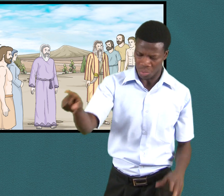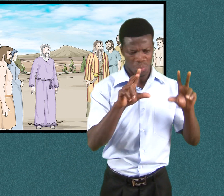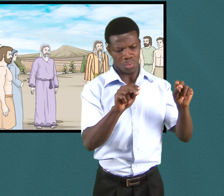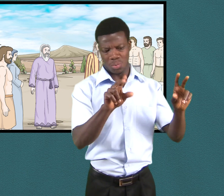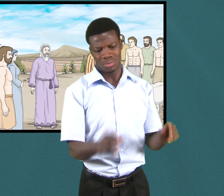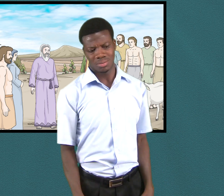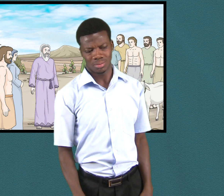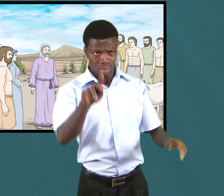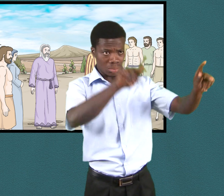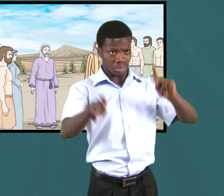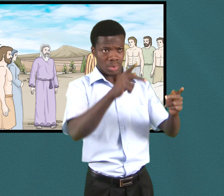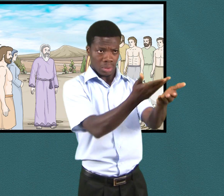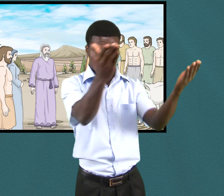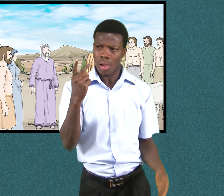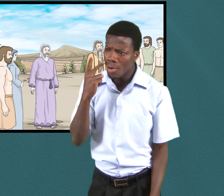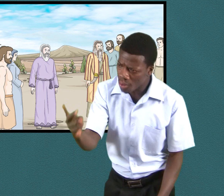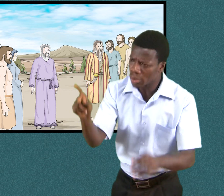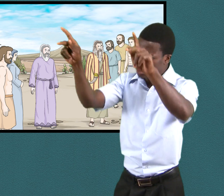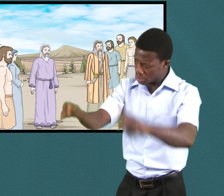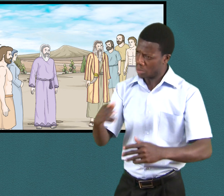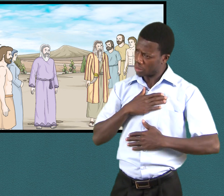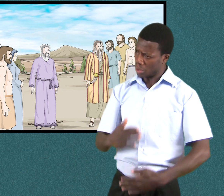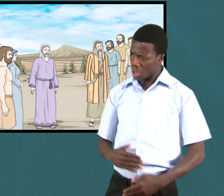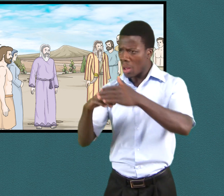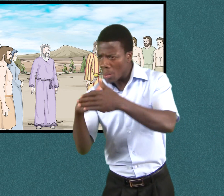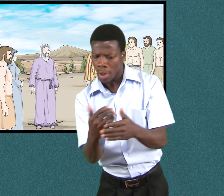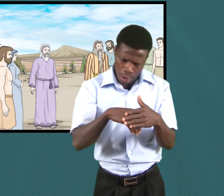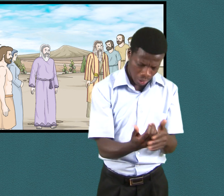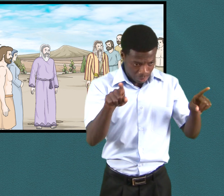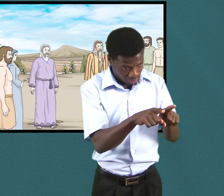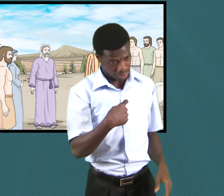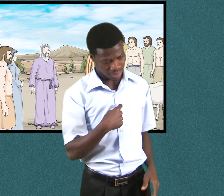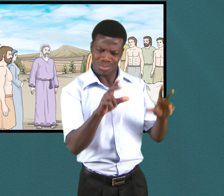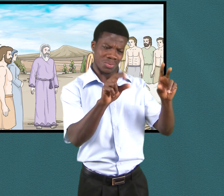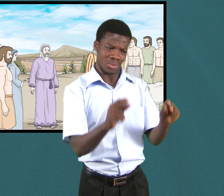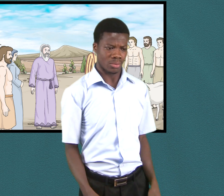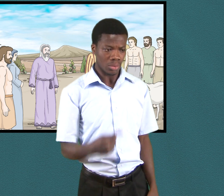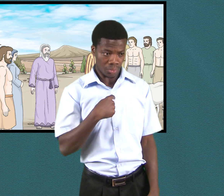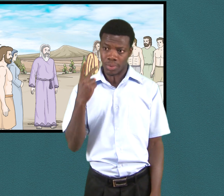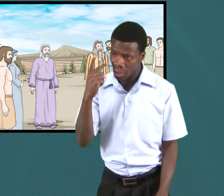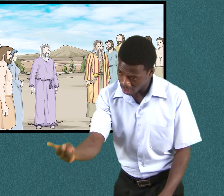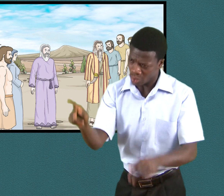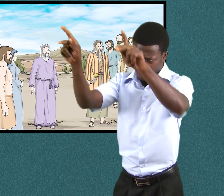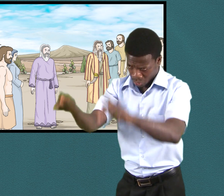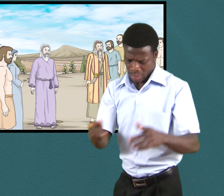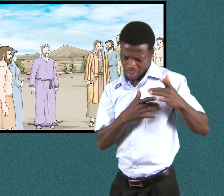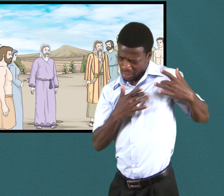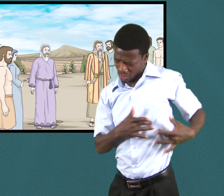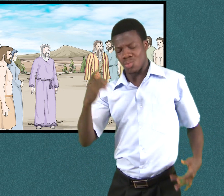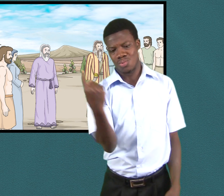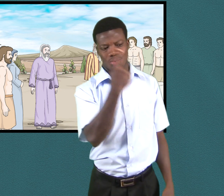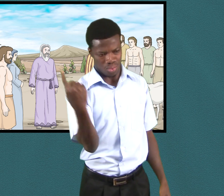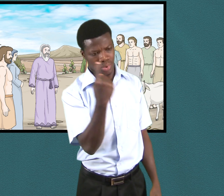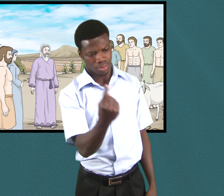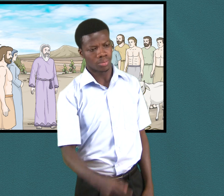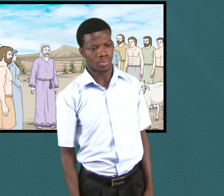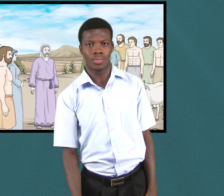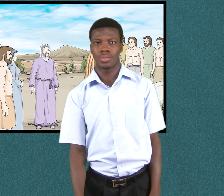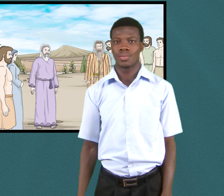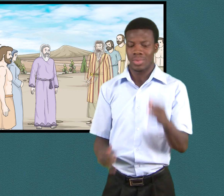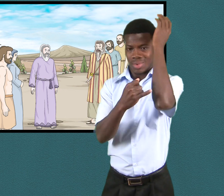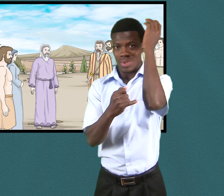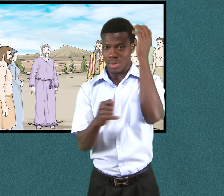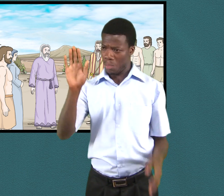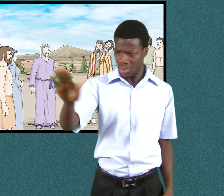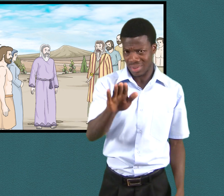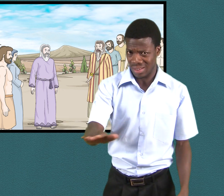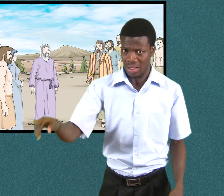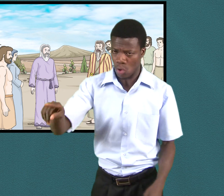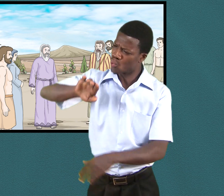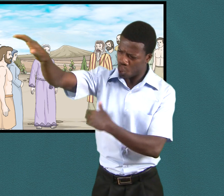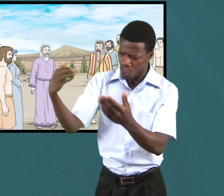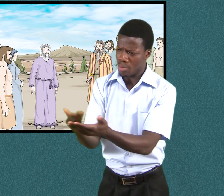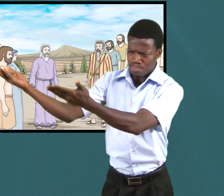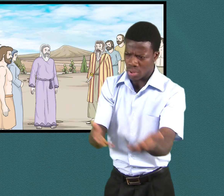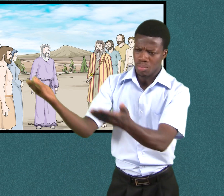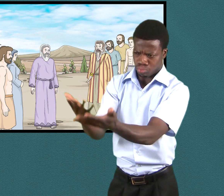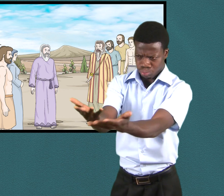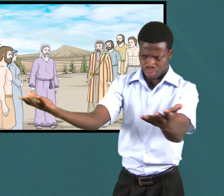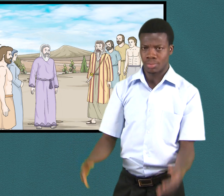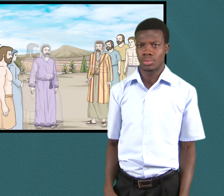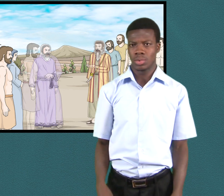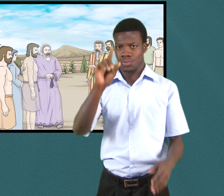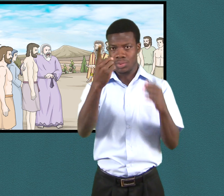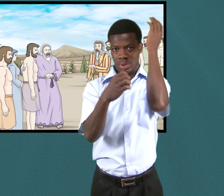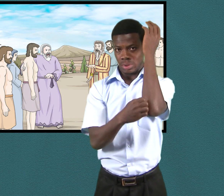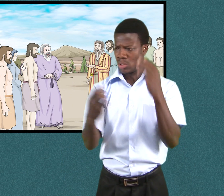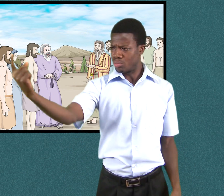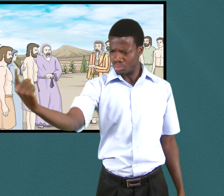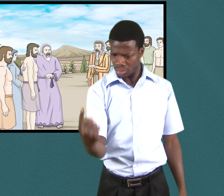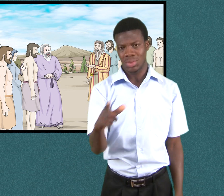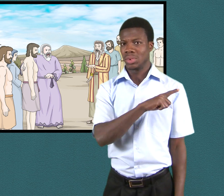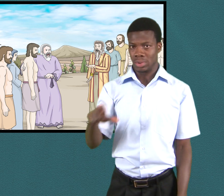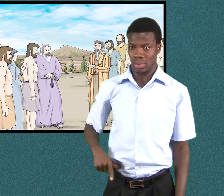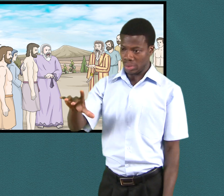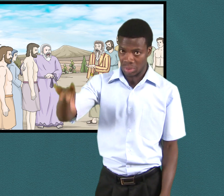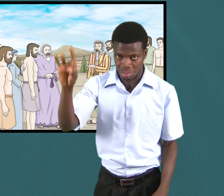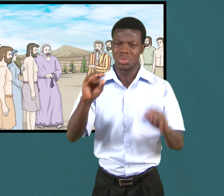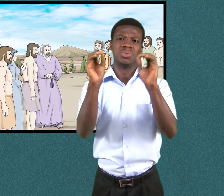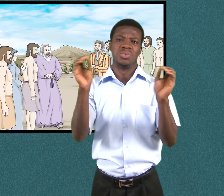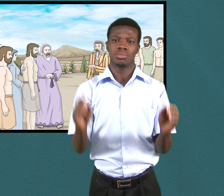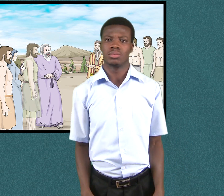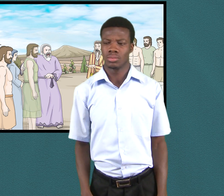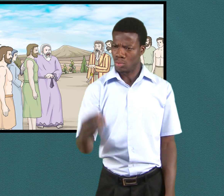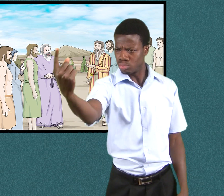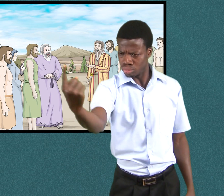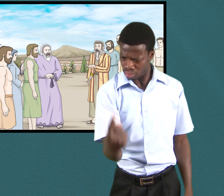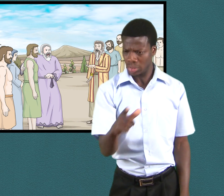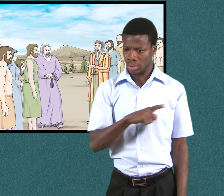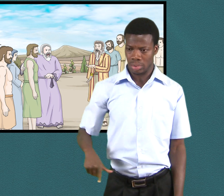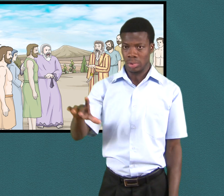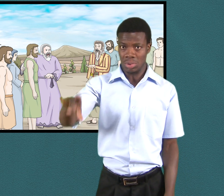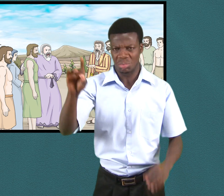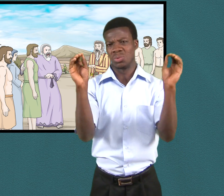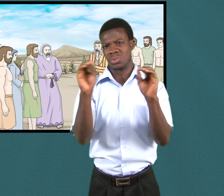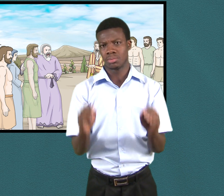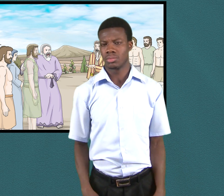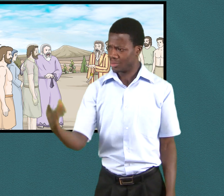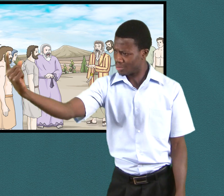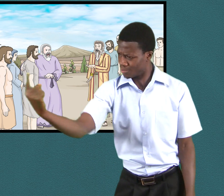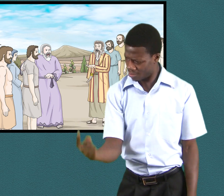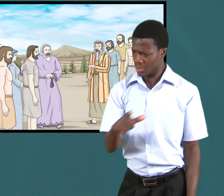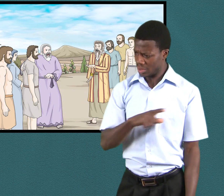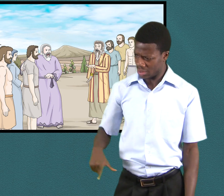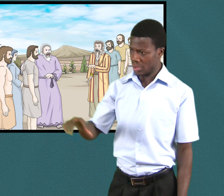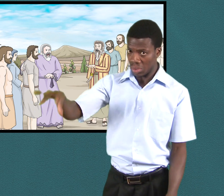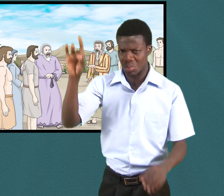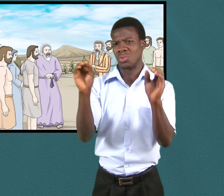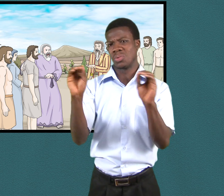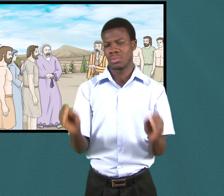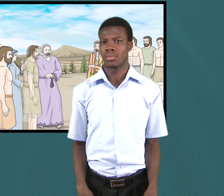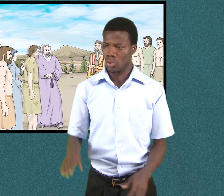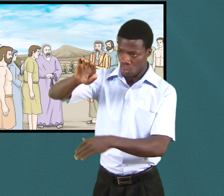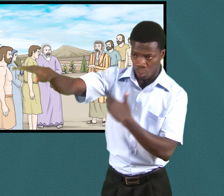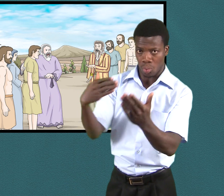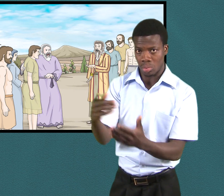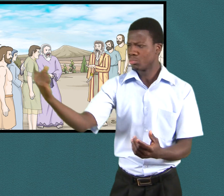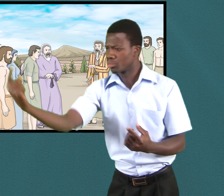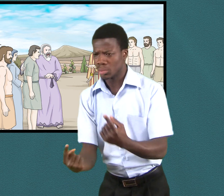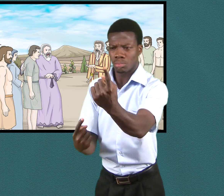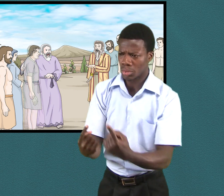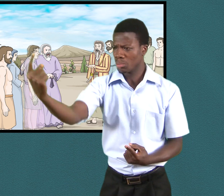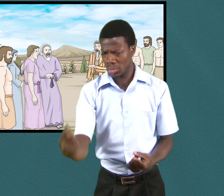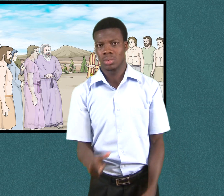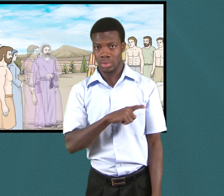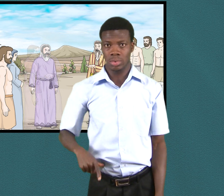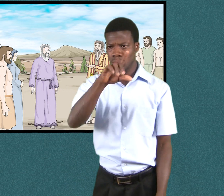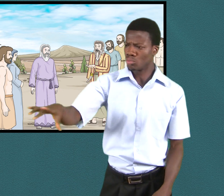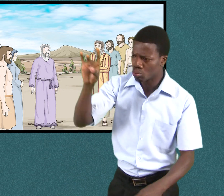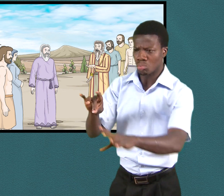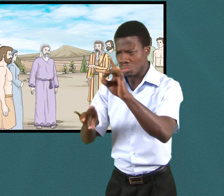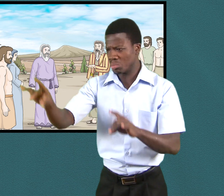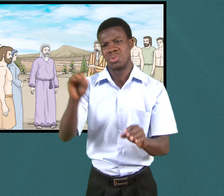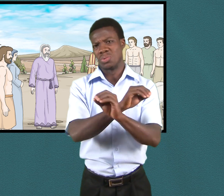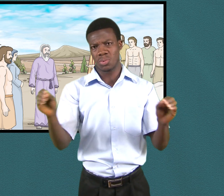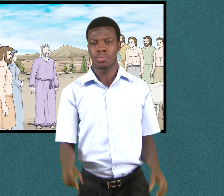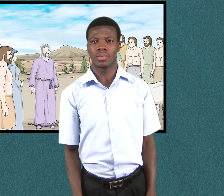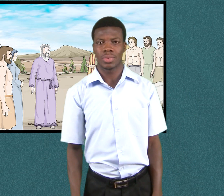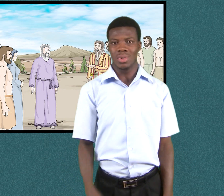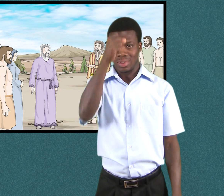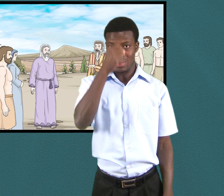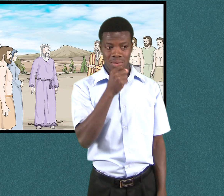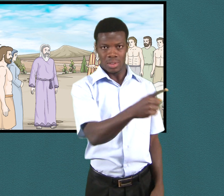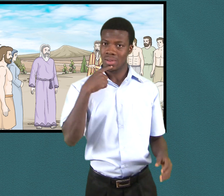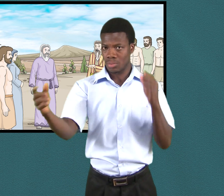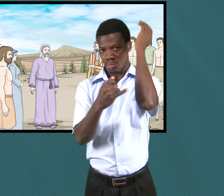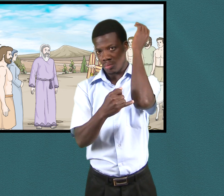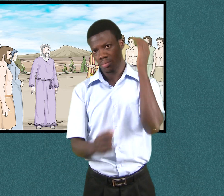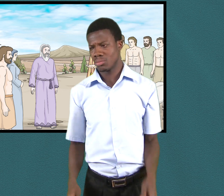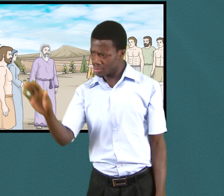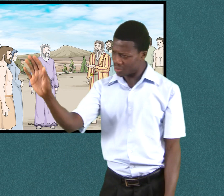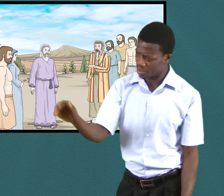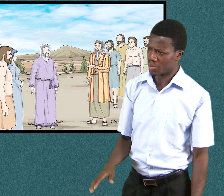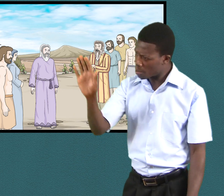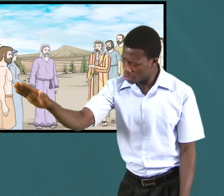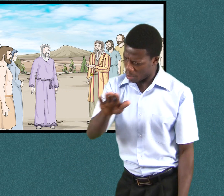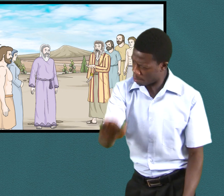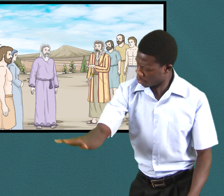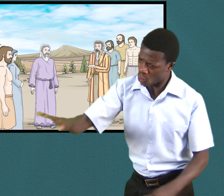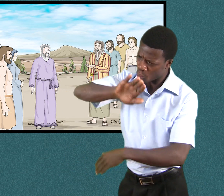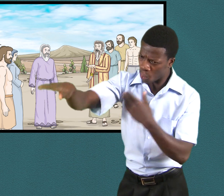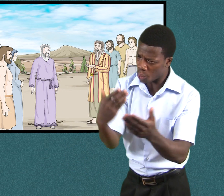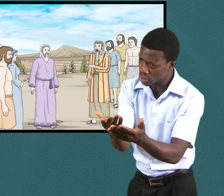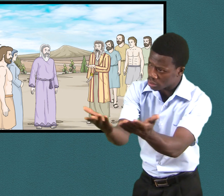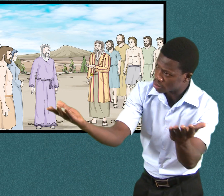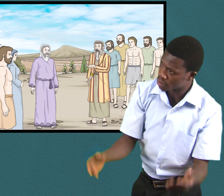the LORD does not see as man does. For man sees the outward appearance, but the LORD sees the heart.” Then Jesse called Abinadab and presented him to Samuel, who said, “The LORD has not chosen this one either.”